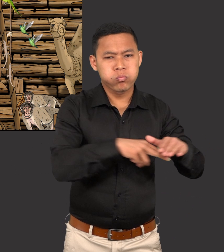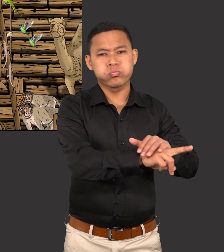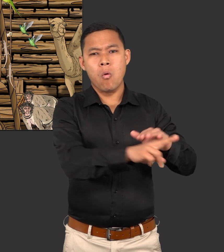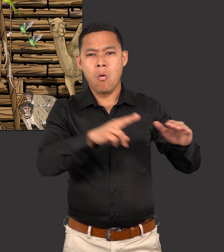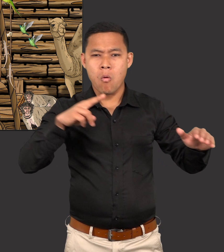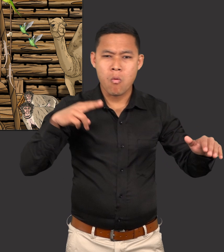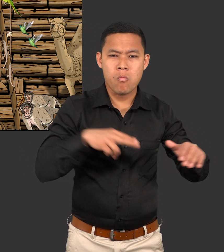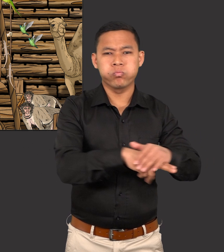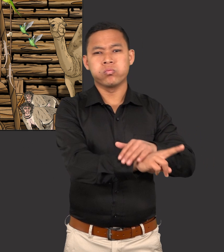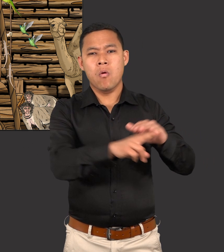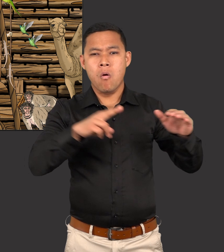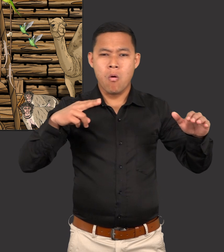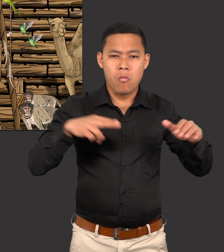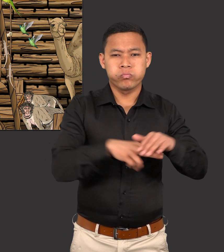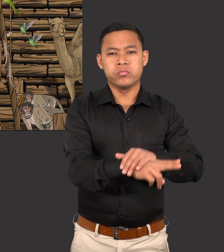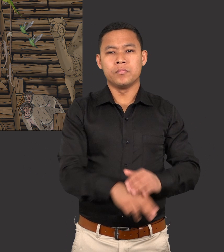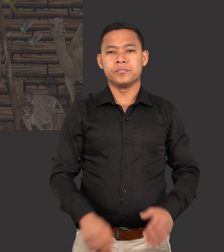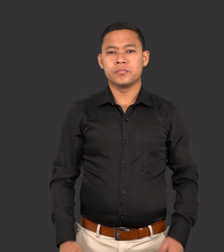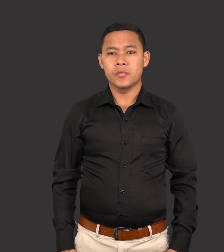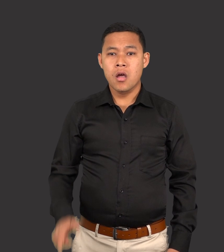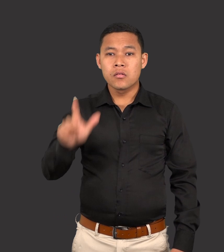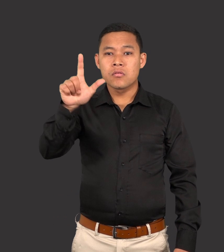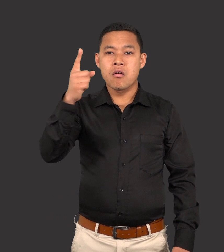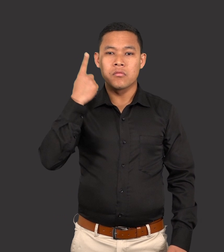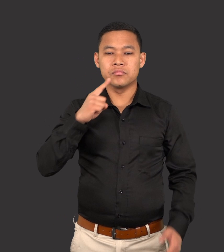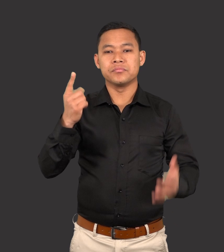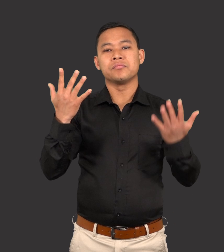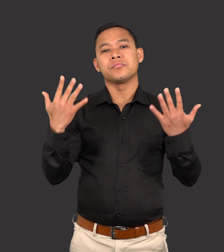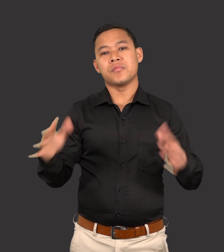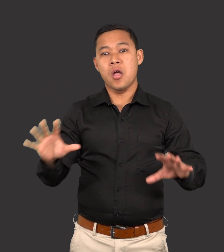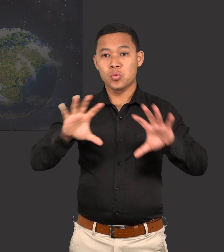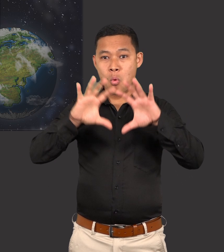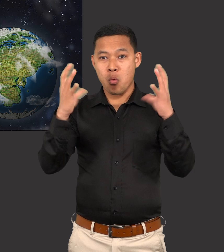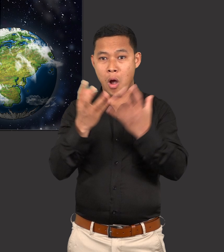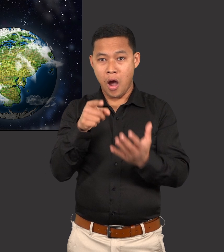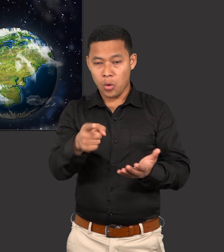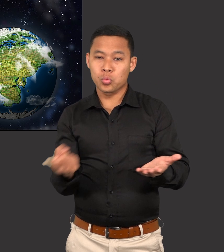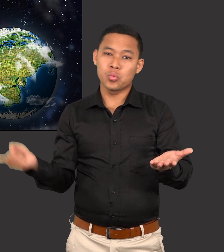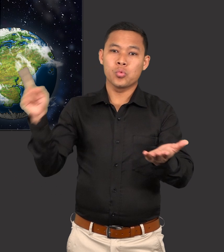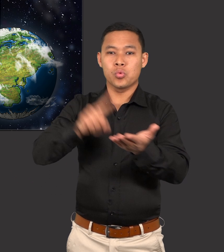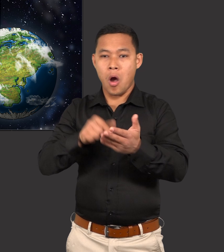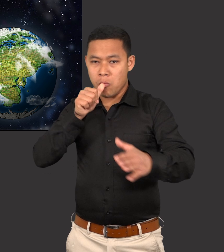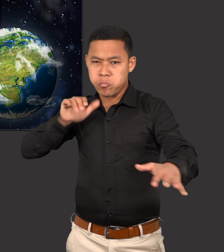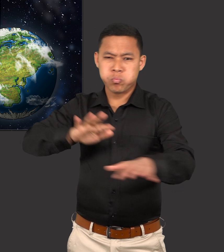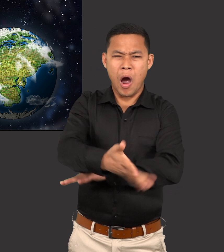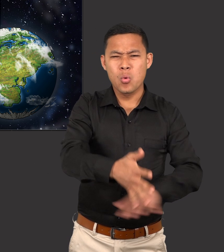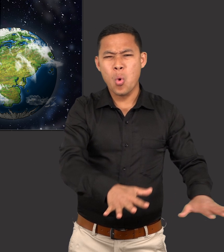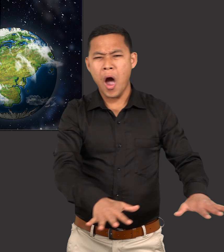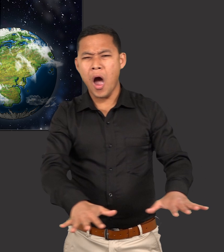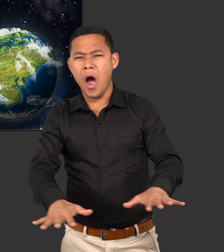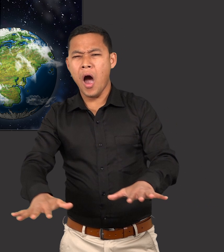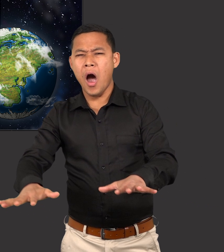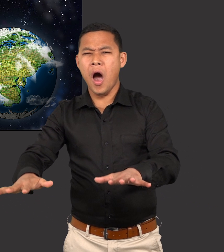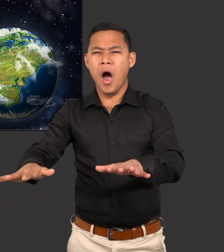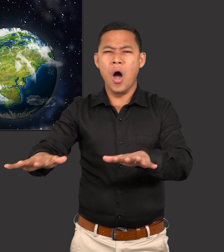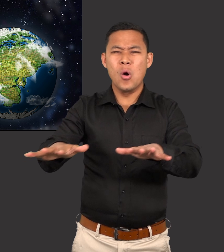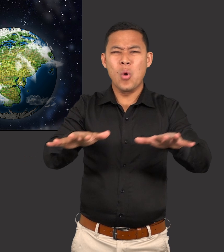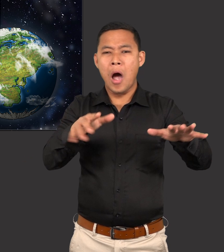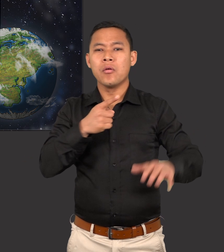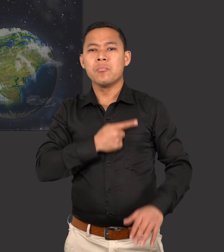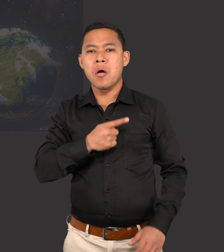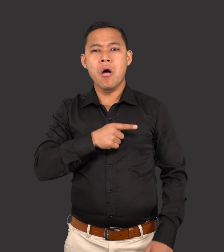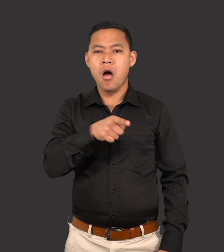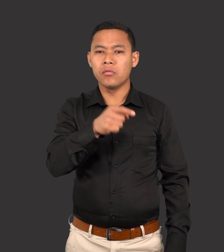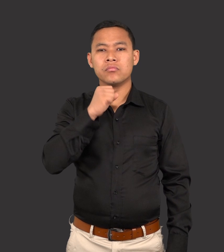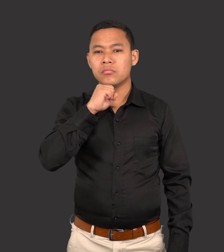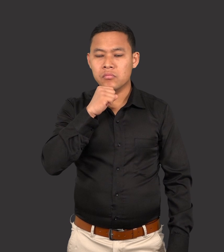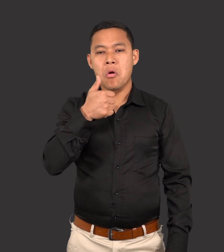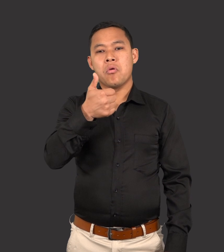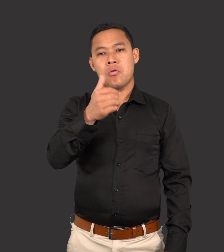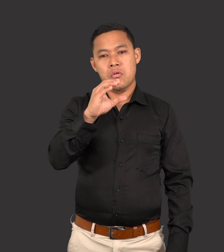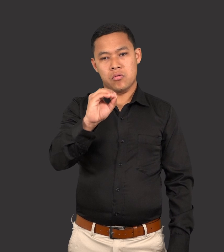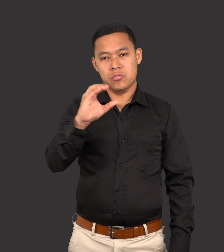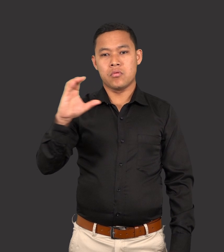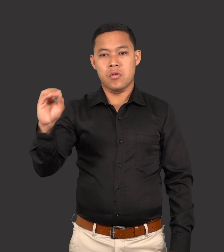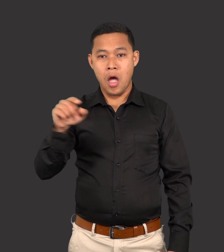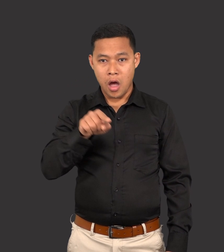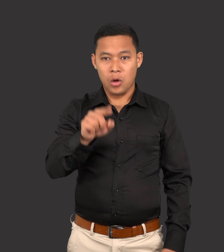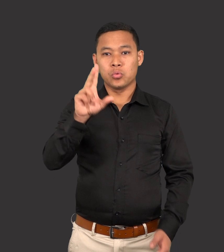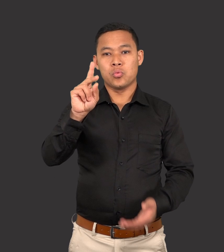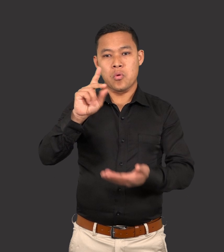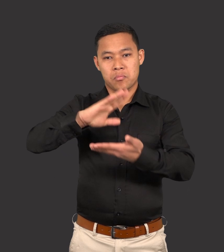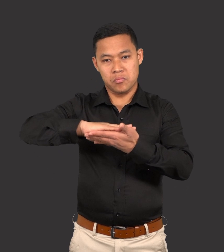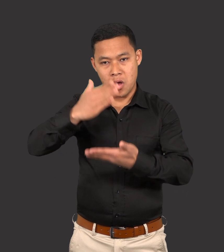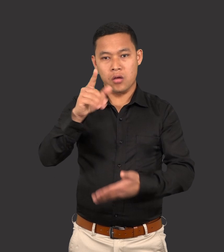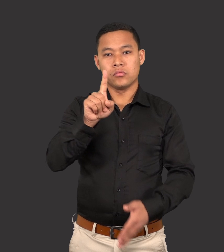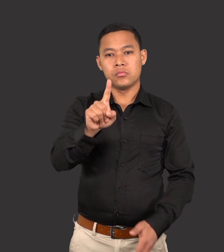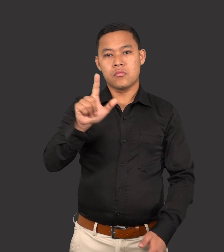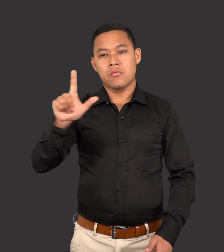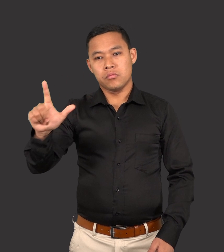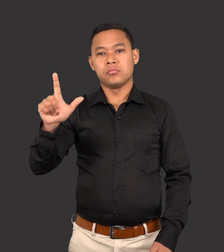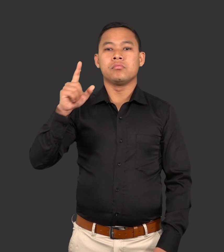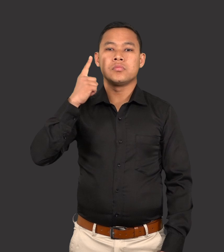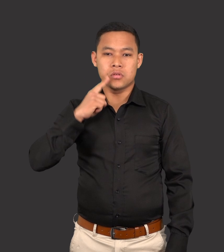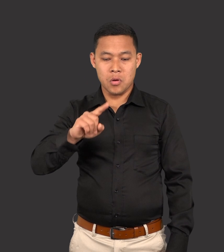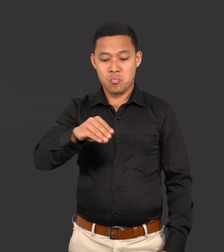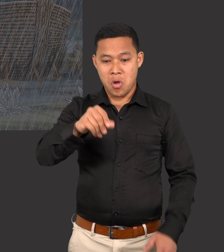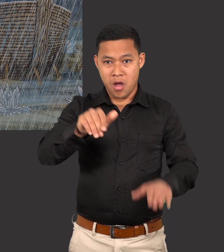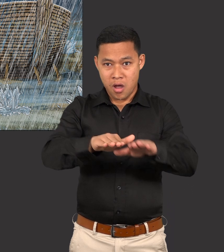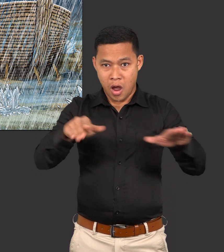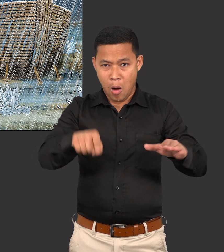And after seven days the floodwaters came upon the earth.